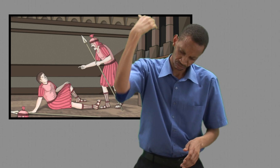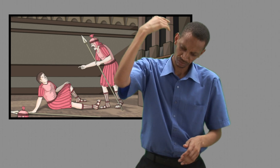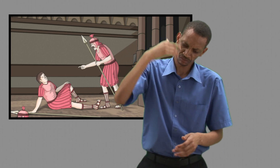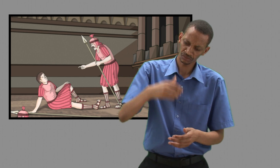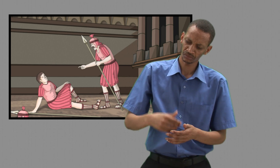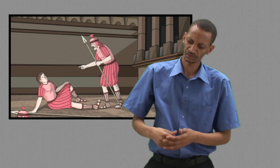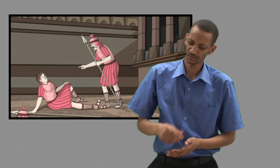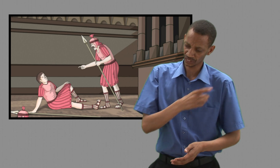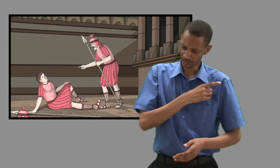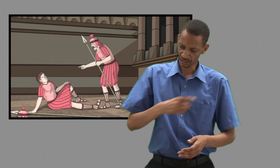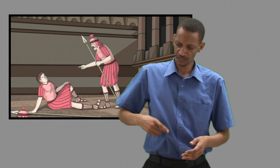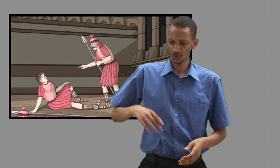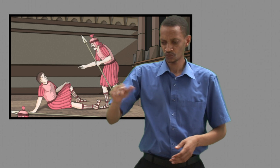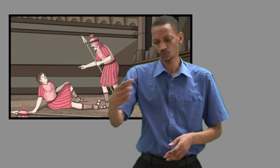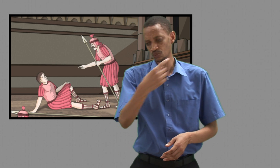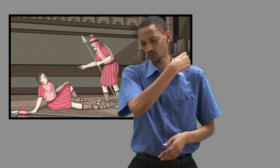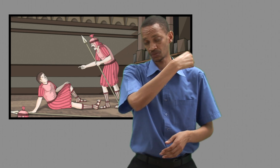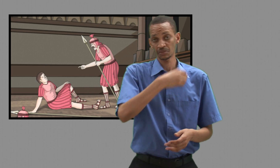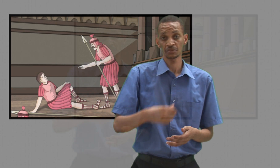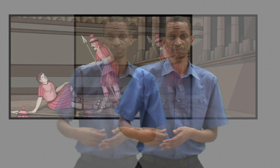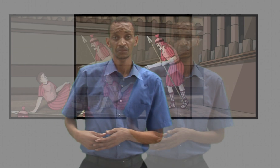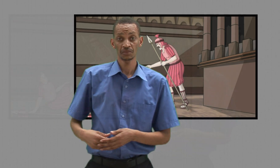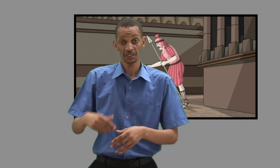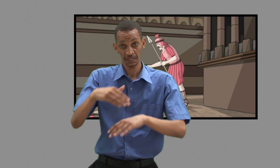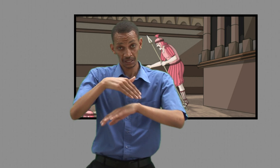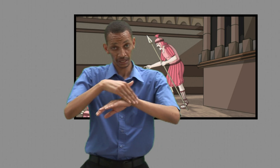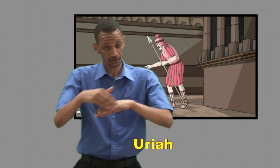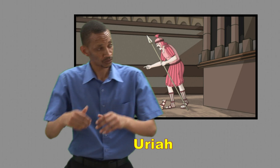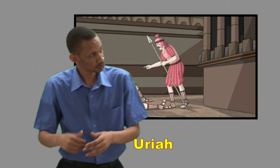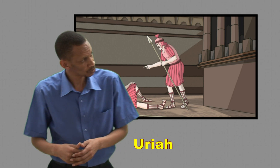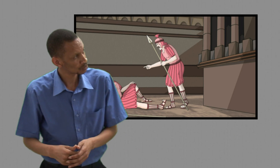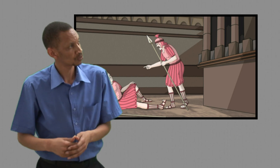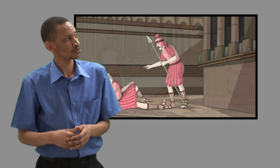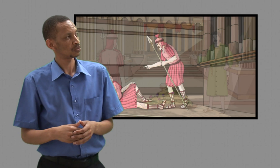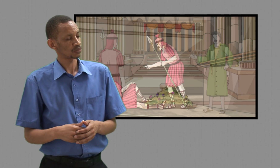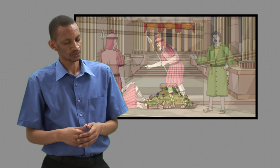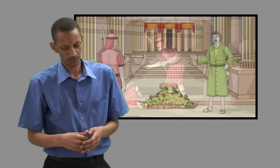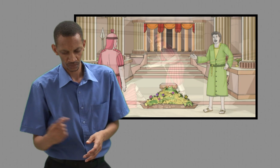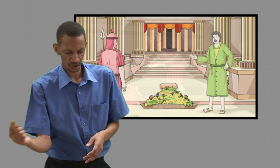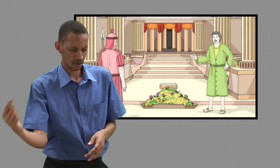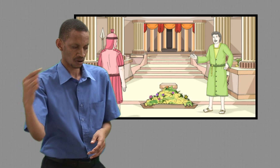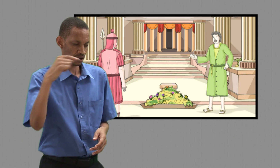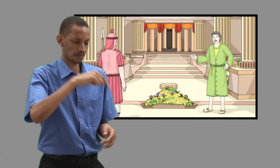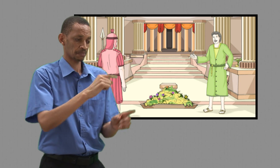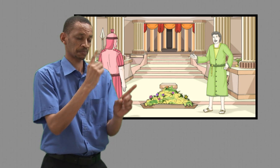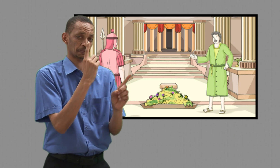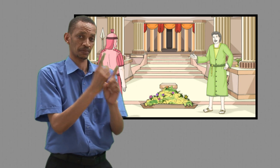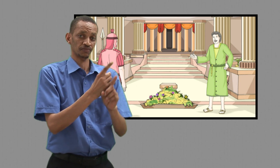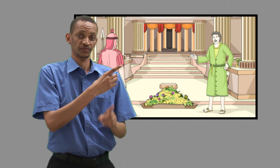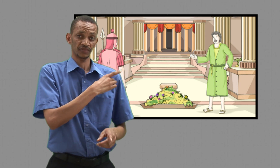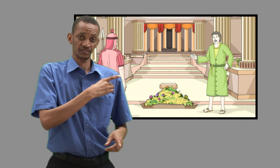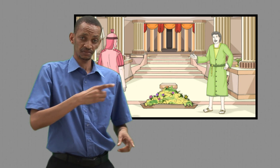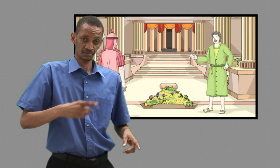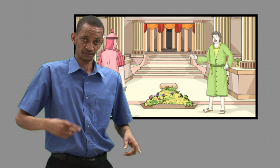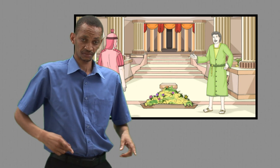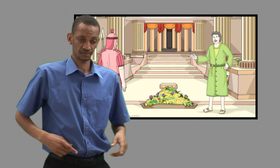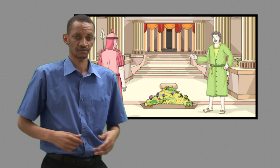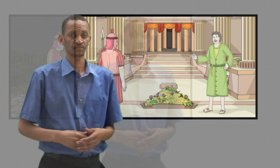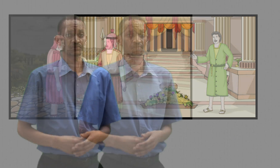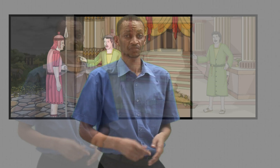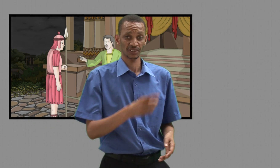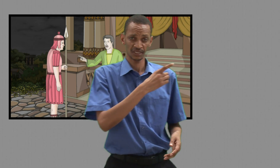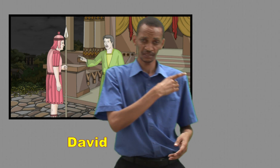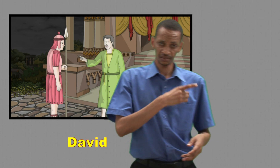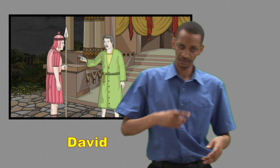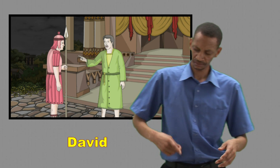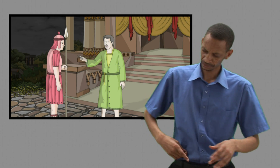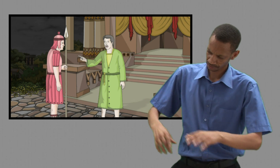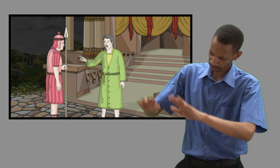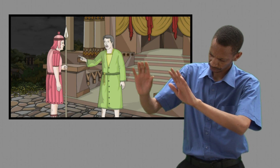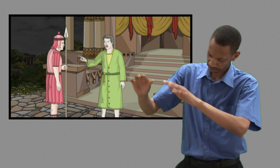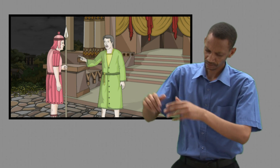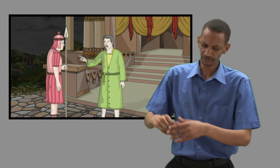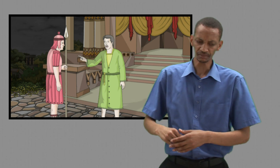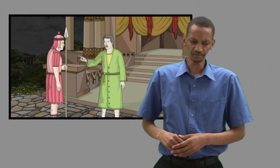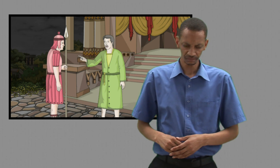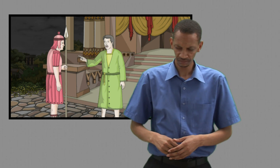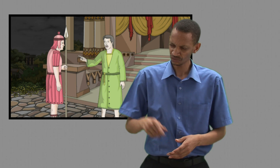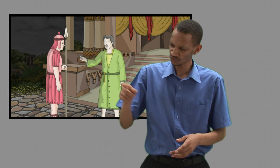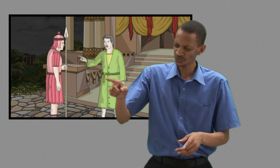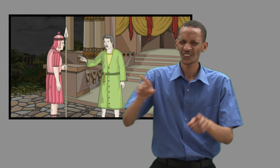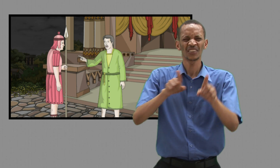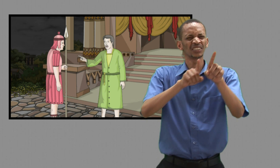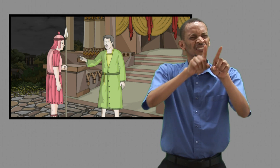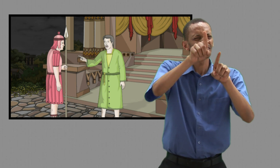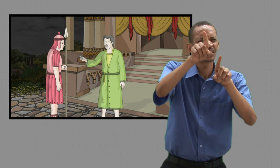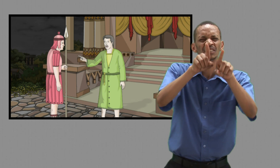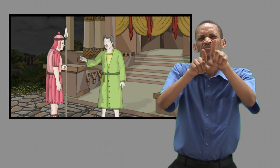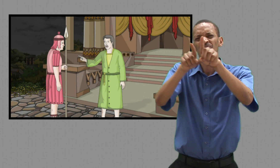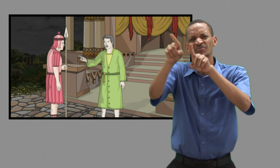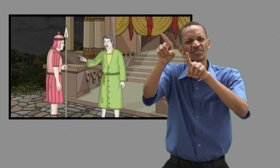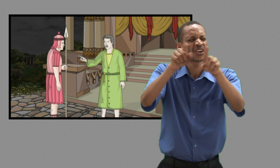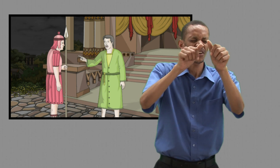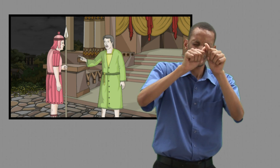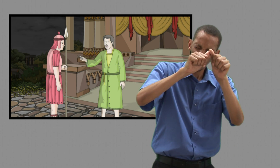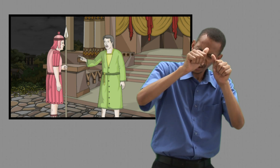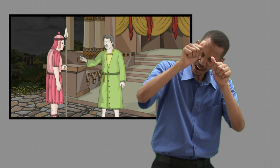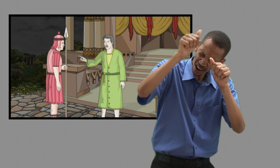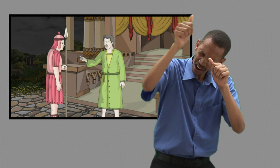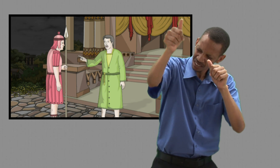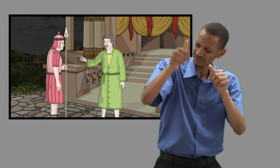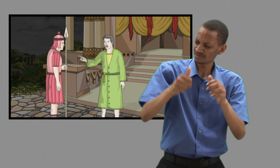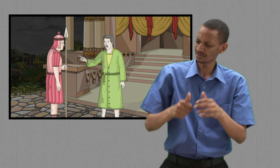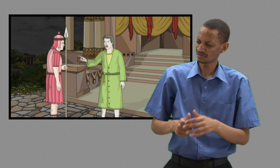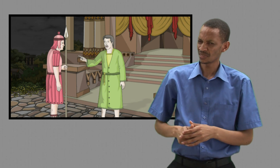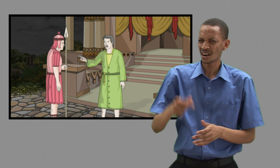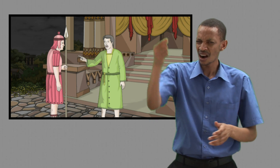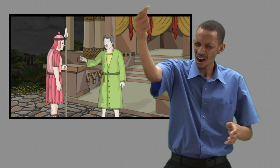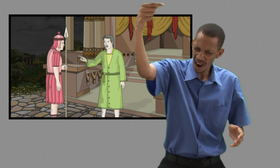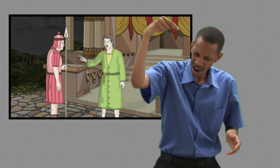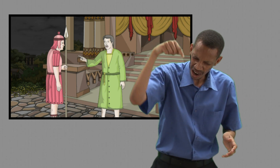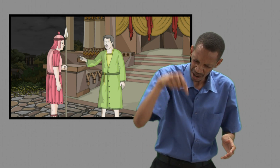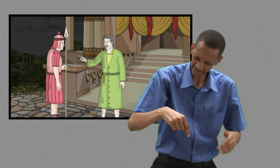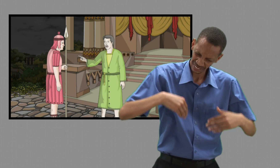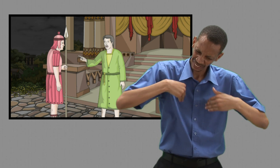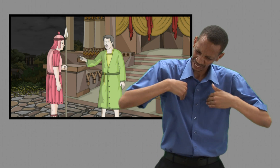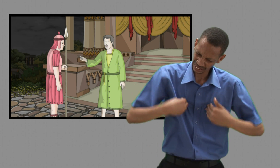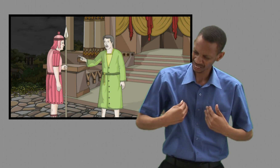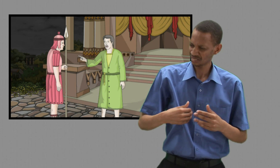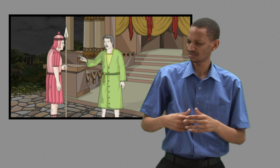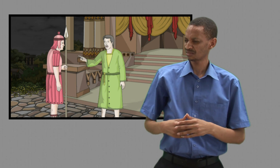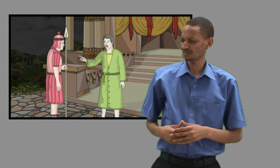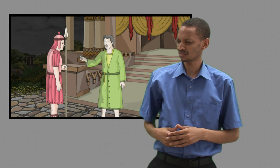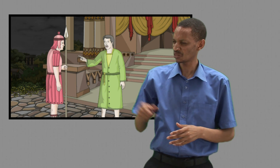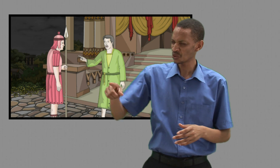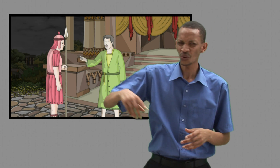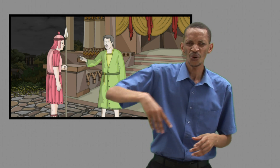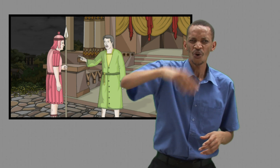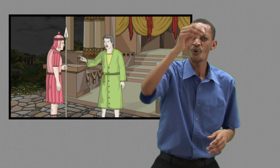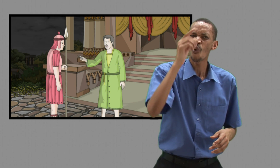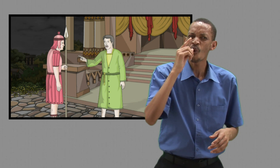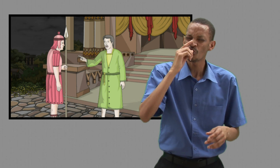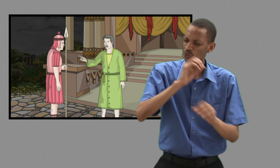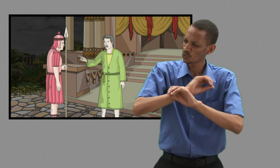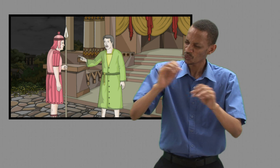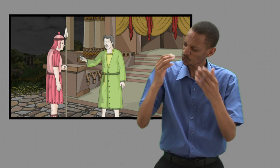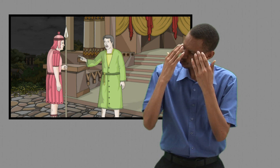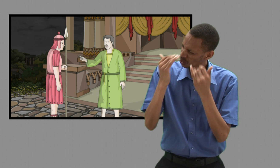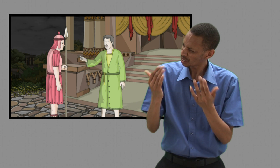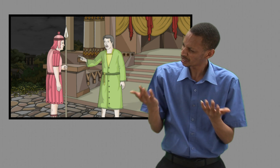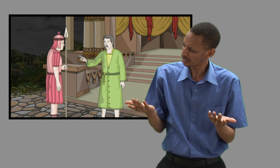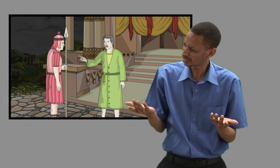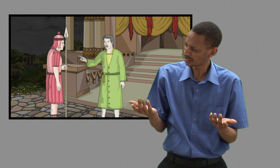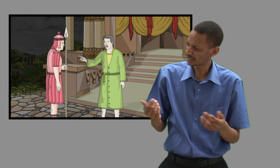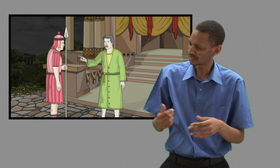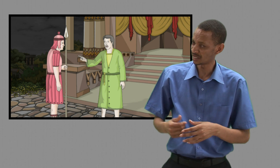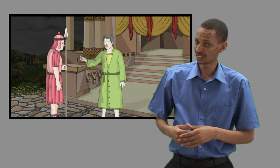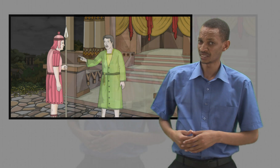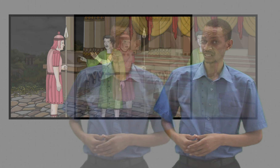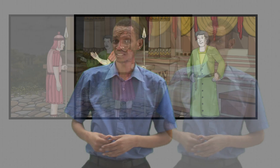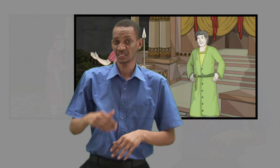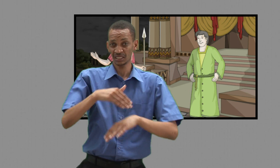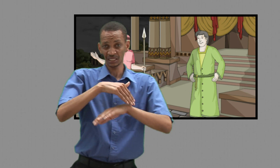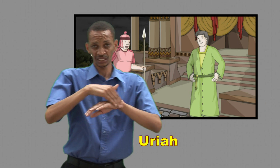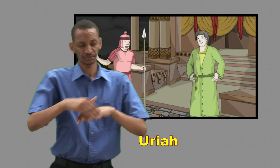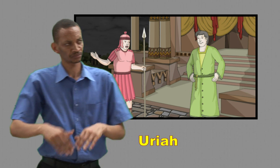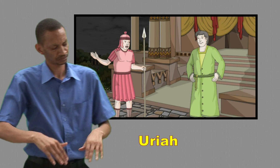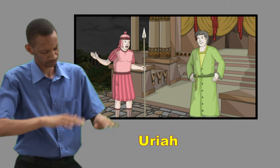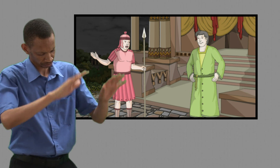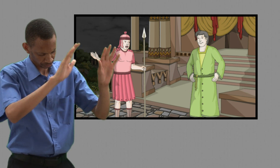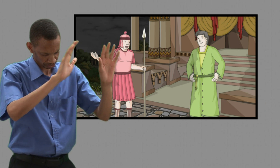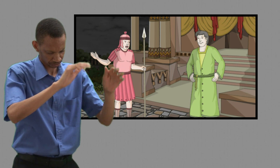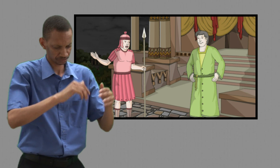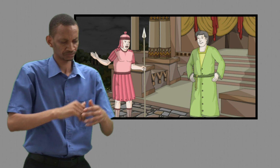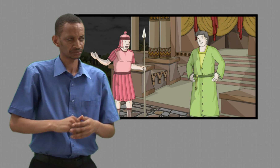And David was told, “Uriah did not go home.” “Haven’t you just arrived from a journey?” David asked Uriah. “Why didn’t you go home?”